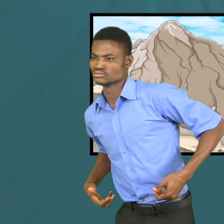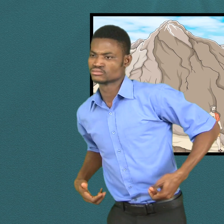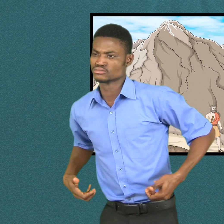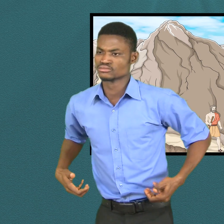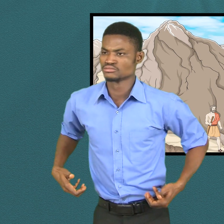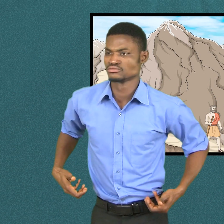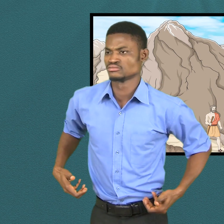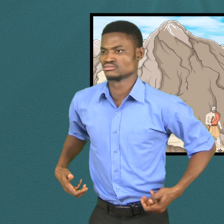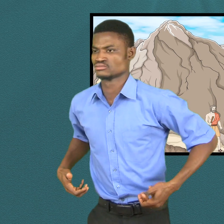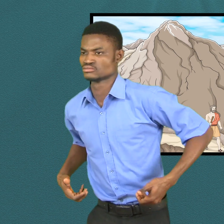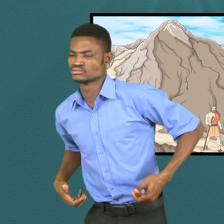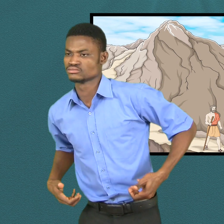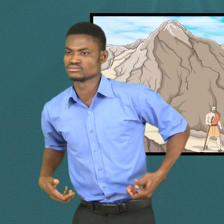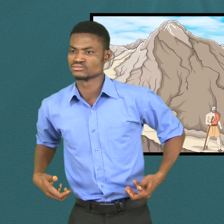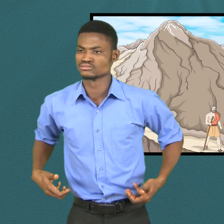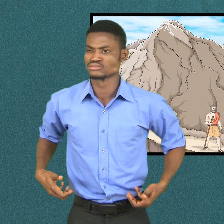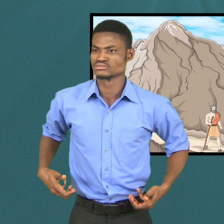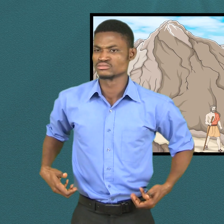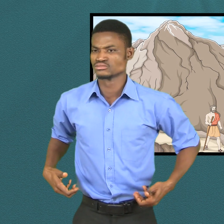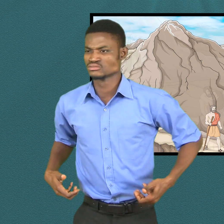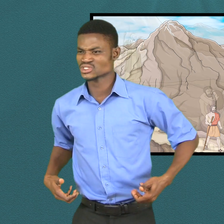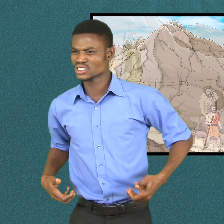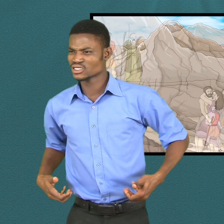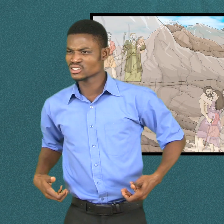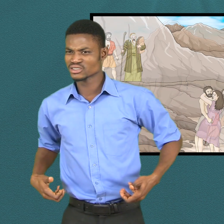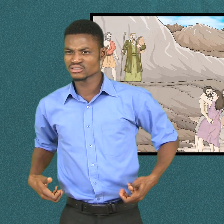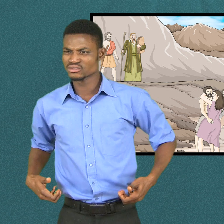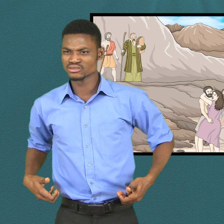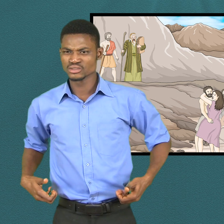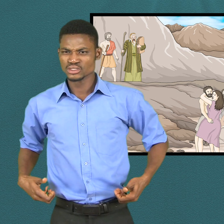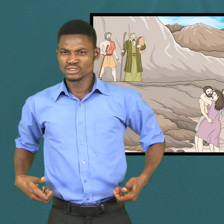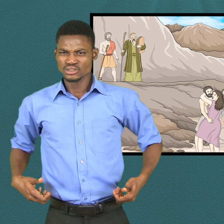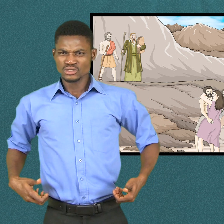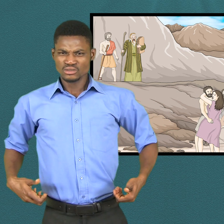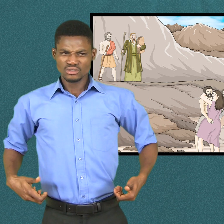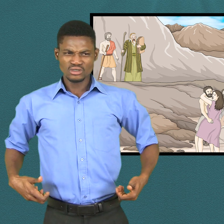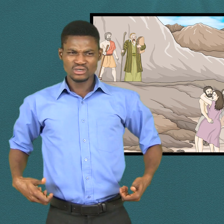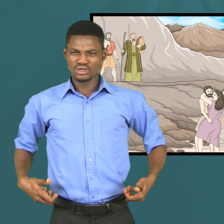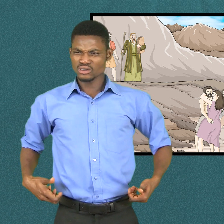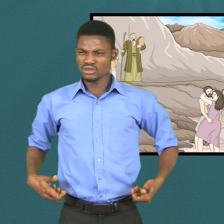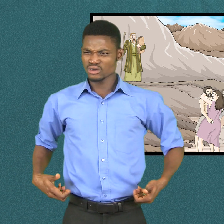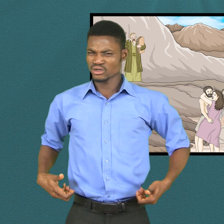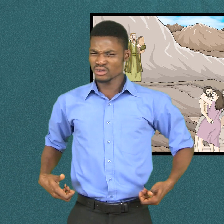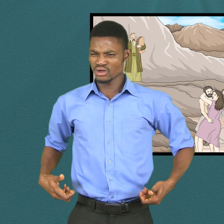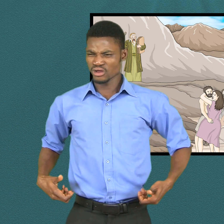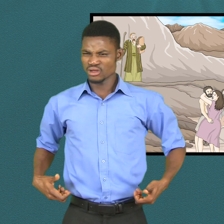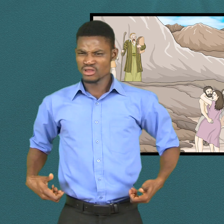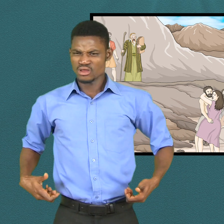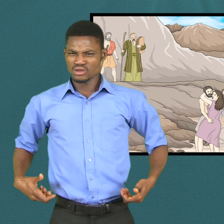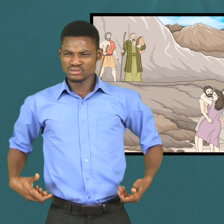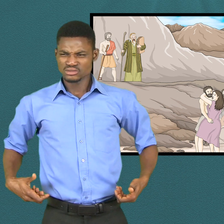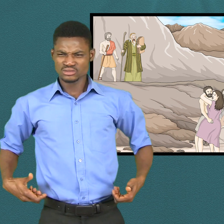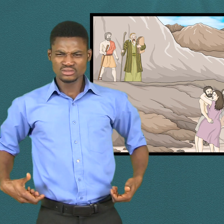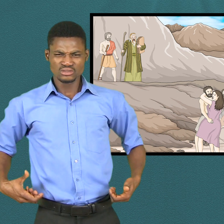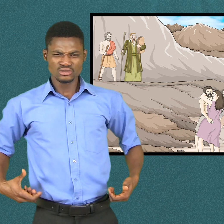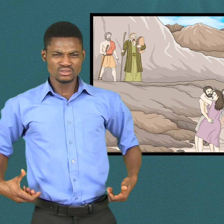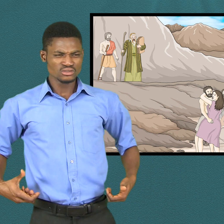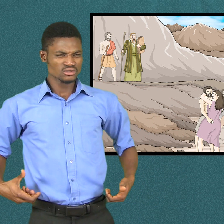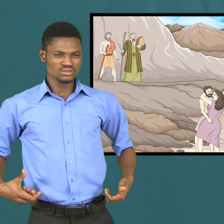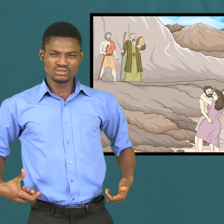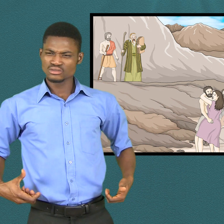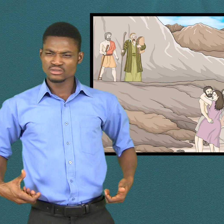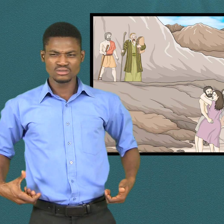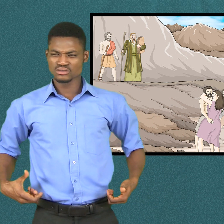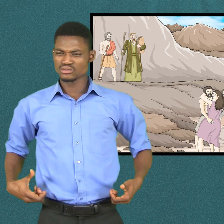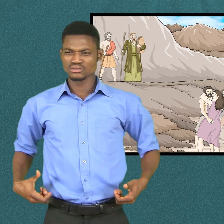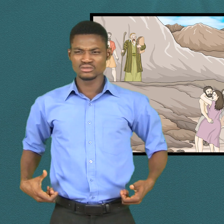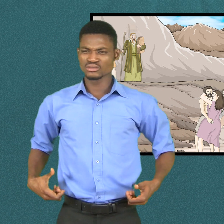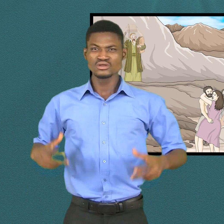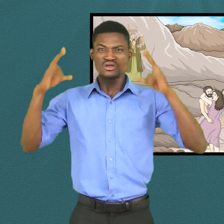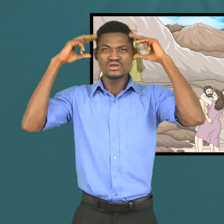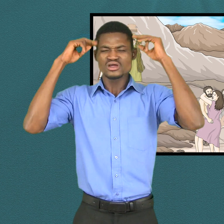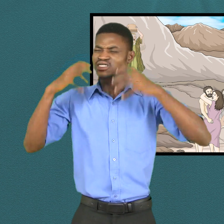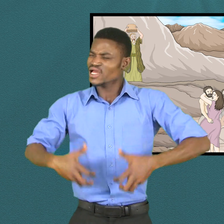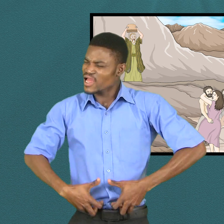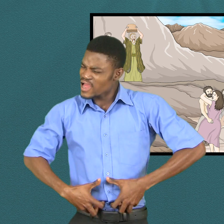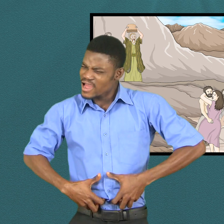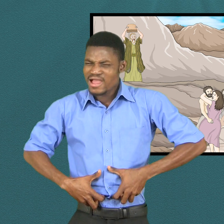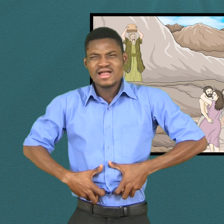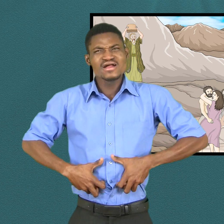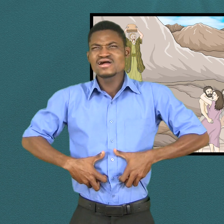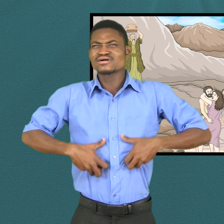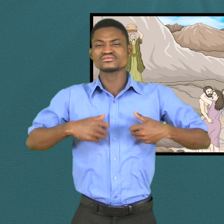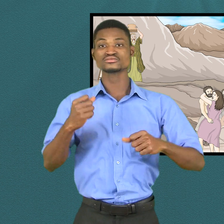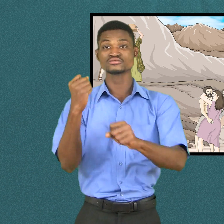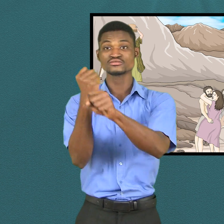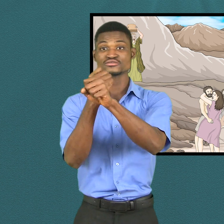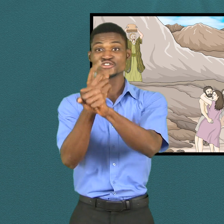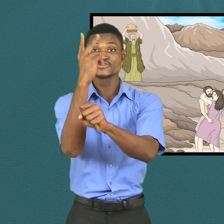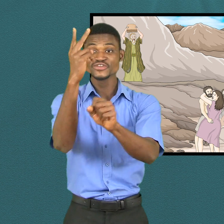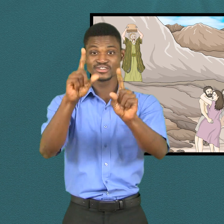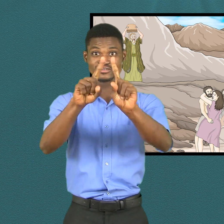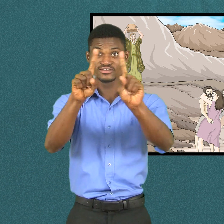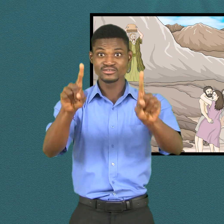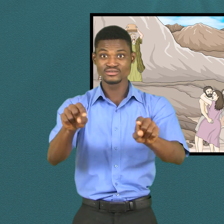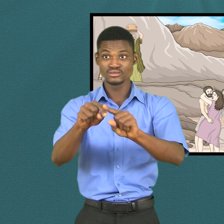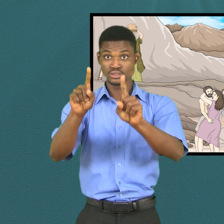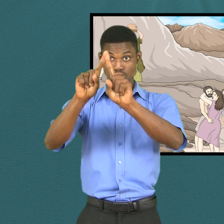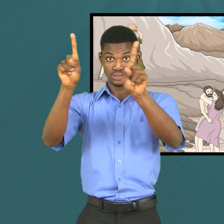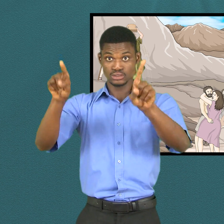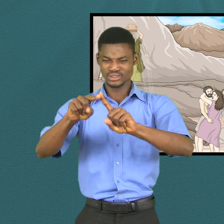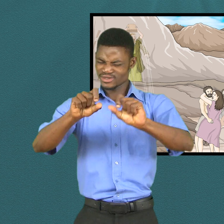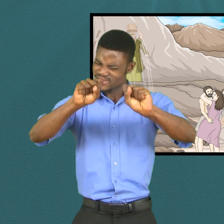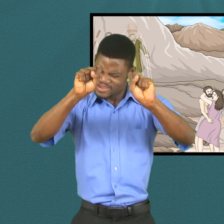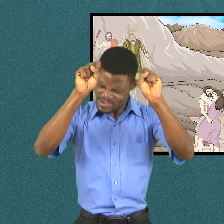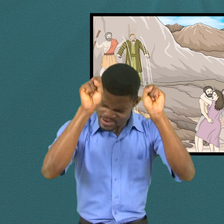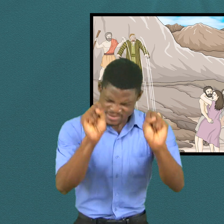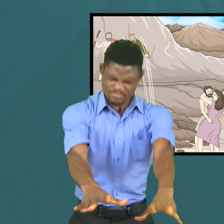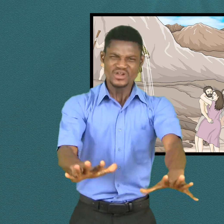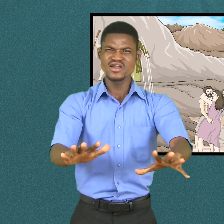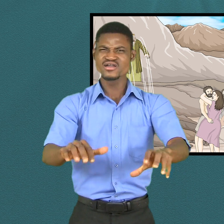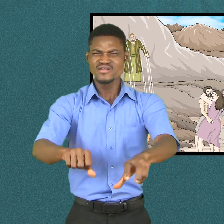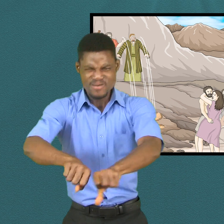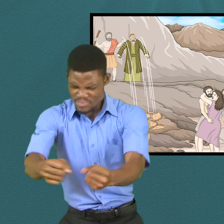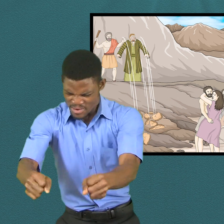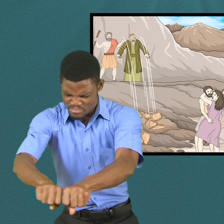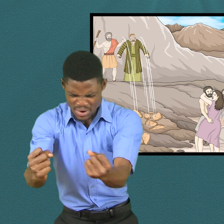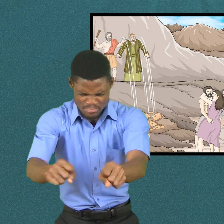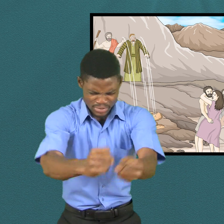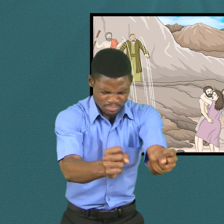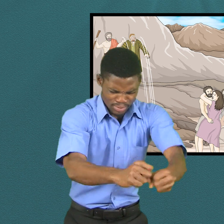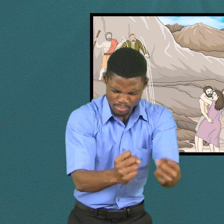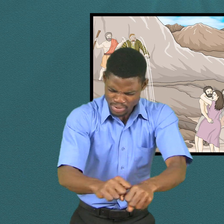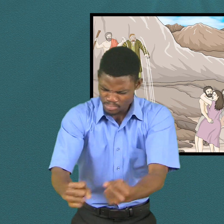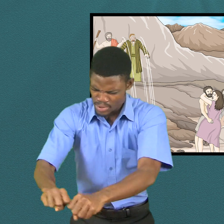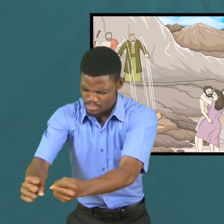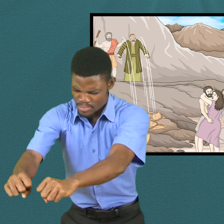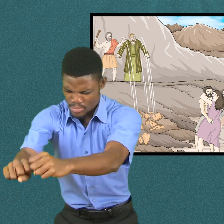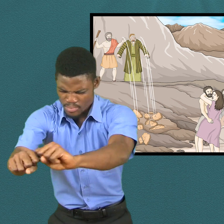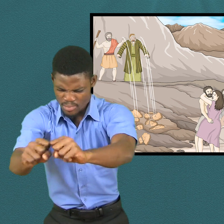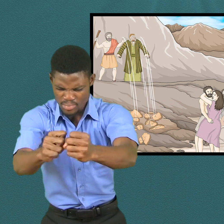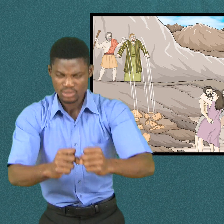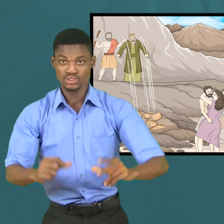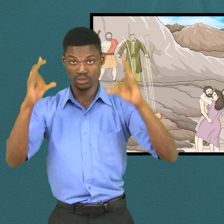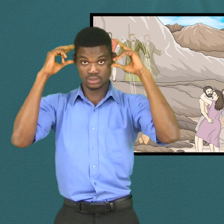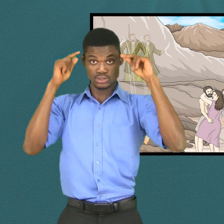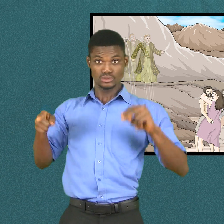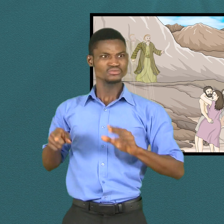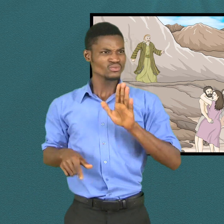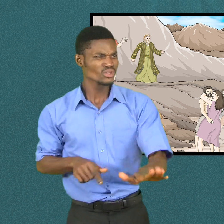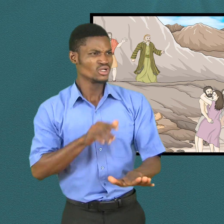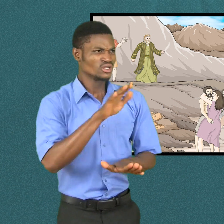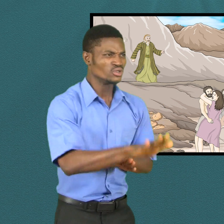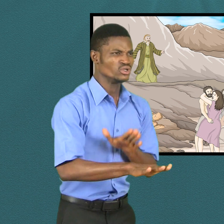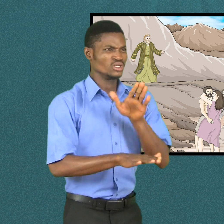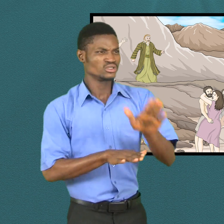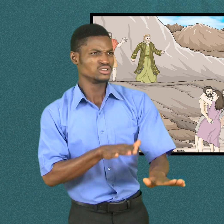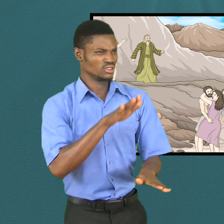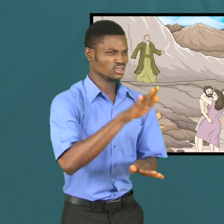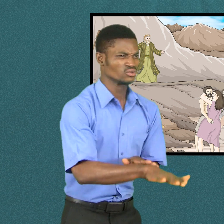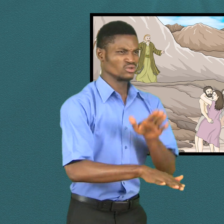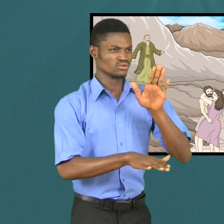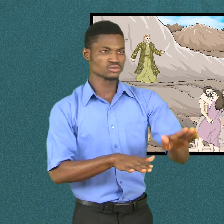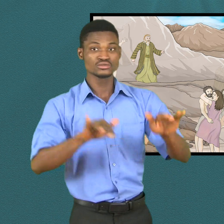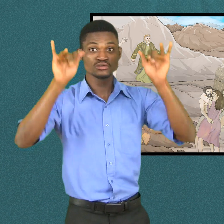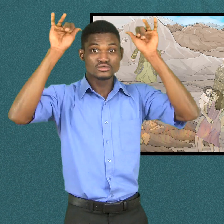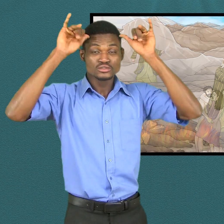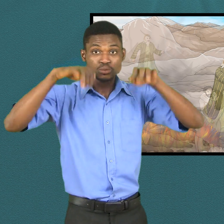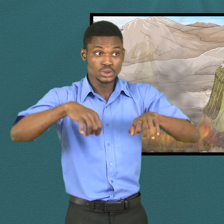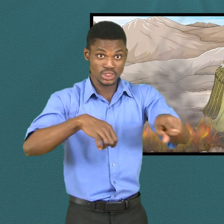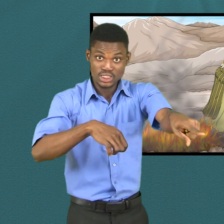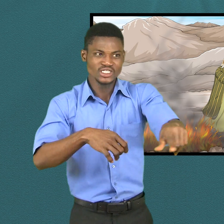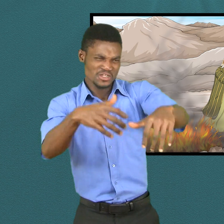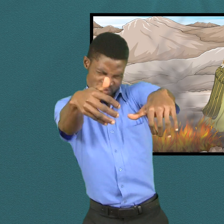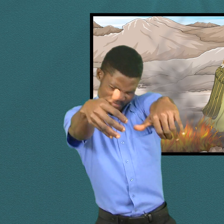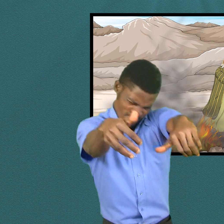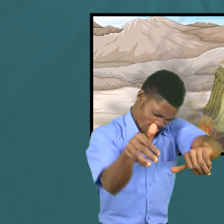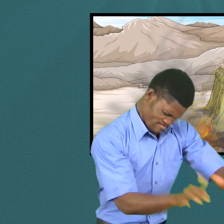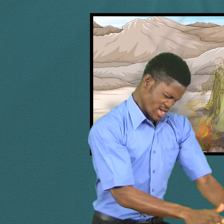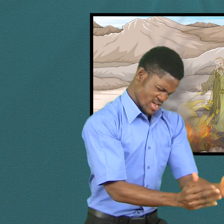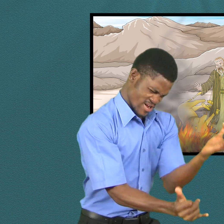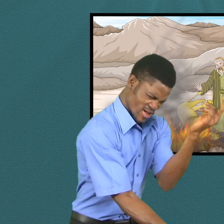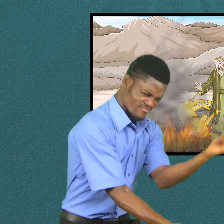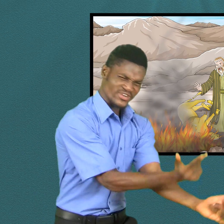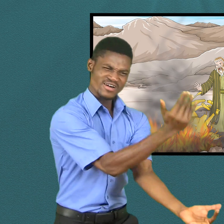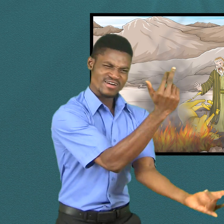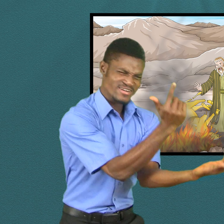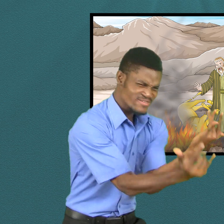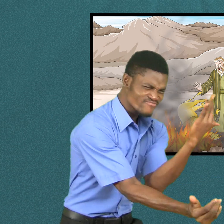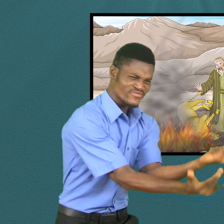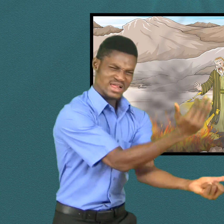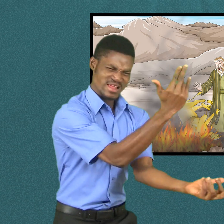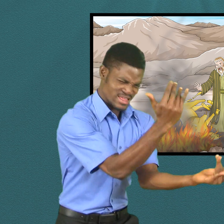As Moses approached the camp and saw the calf and the dancing, he burned with anger and threw the tablets out of his hands, shattering them at the base of the mountain.